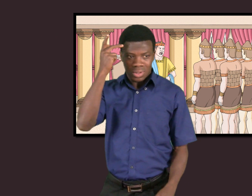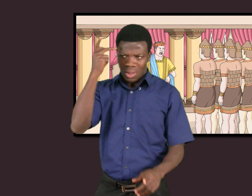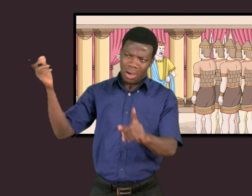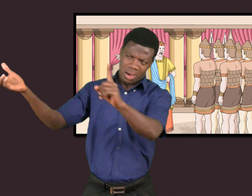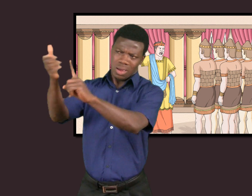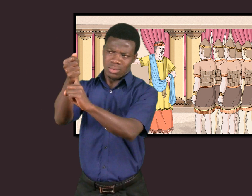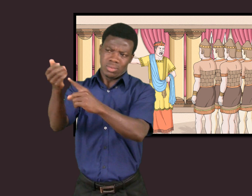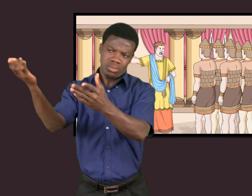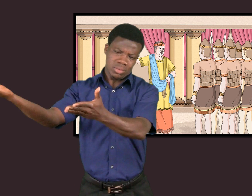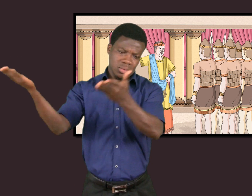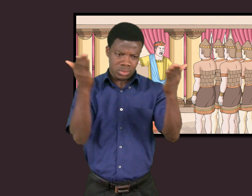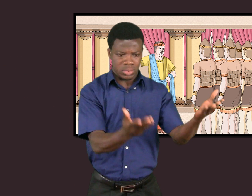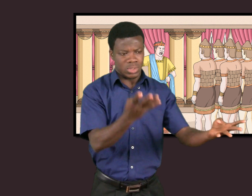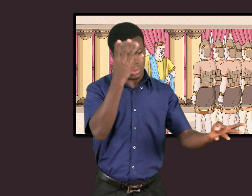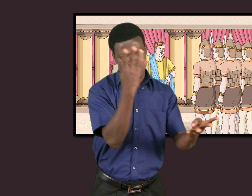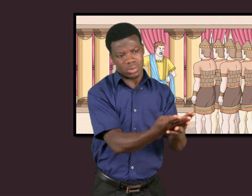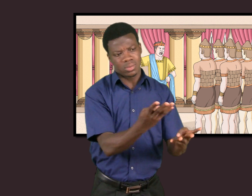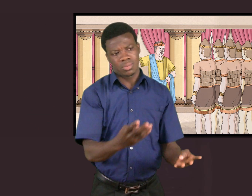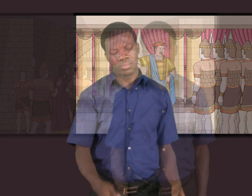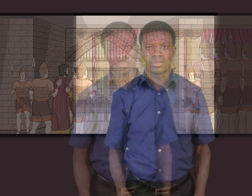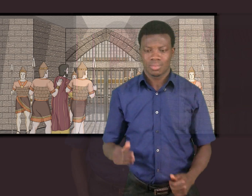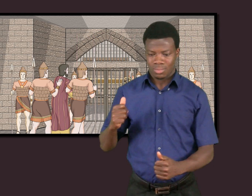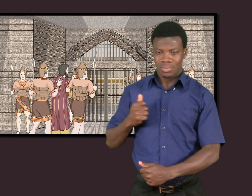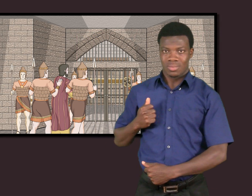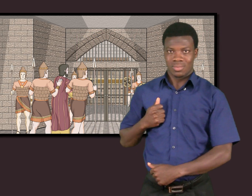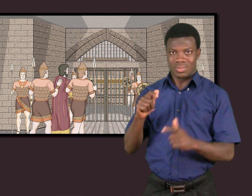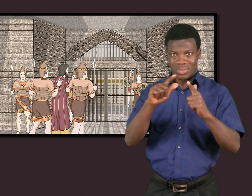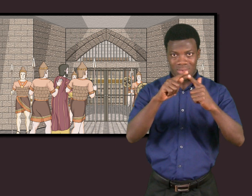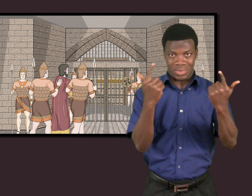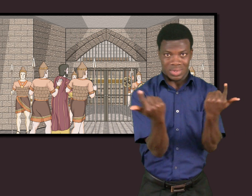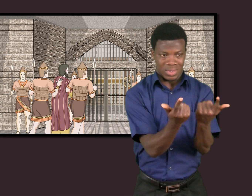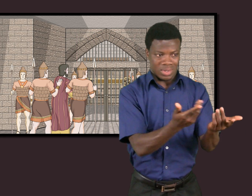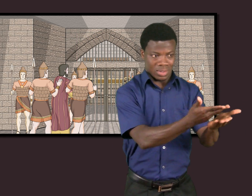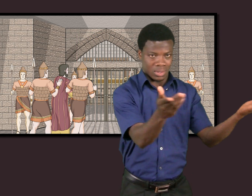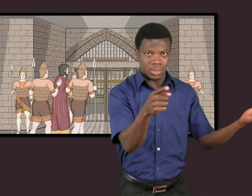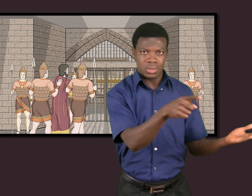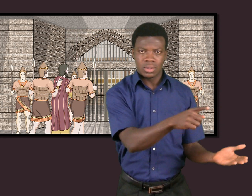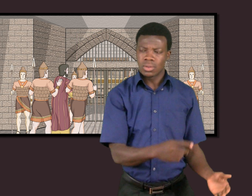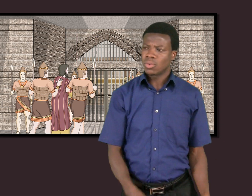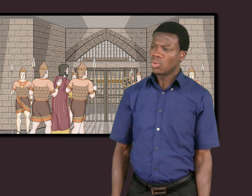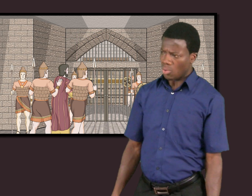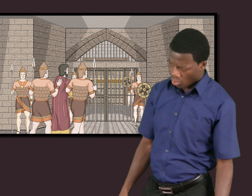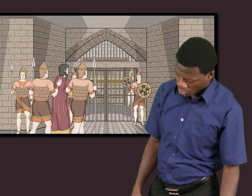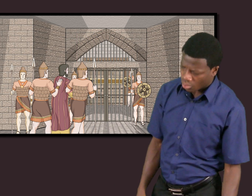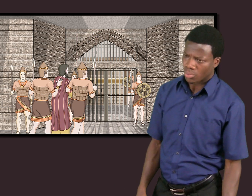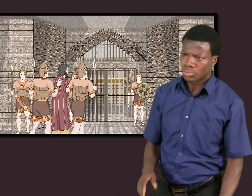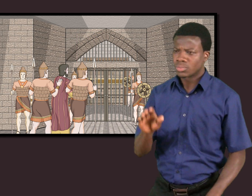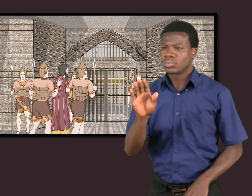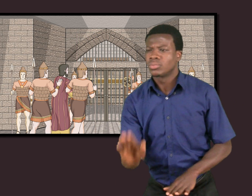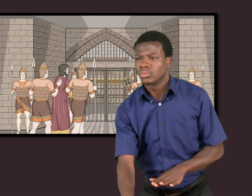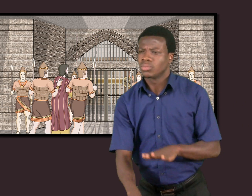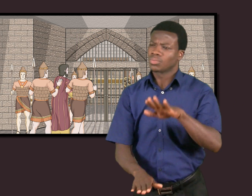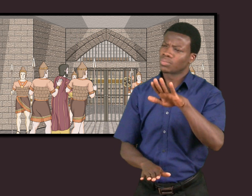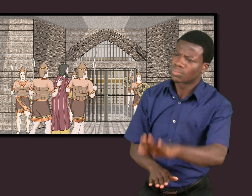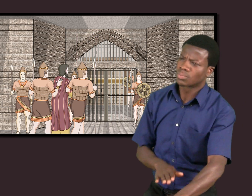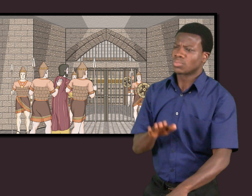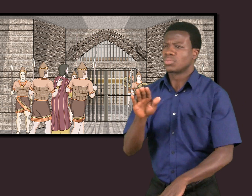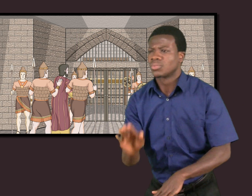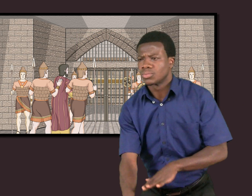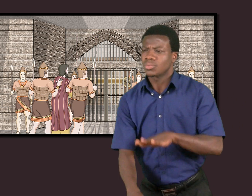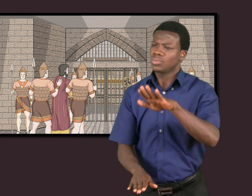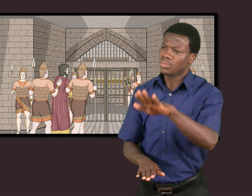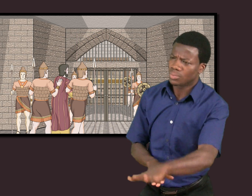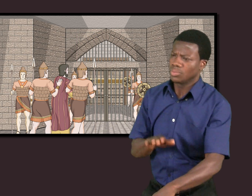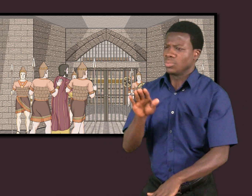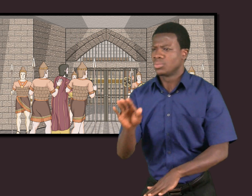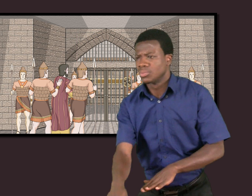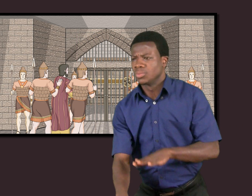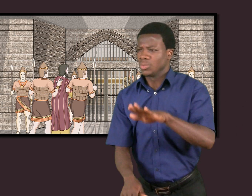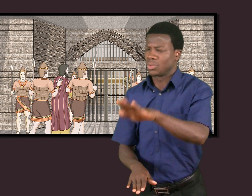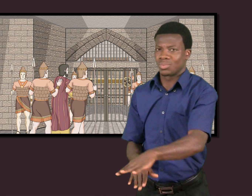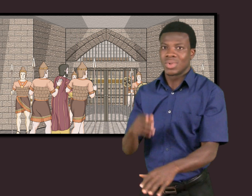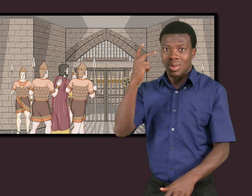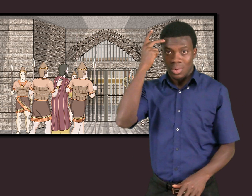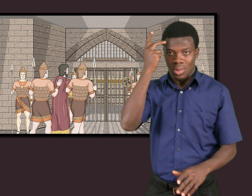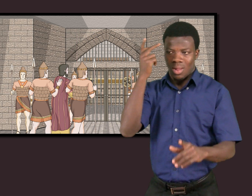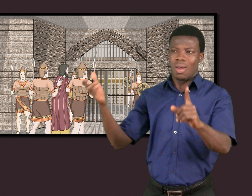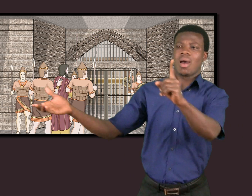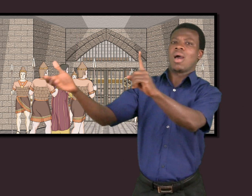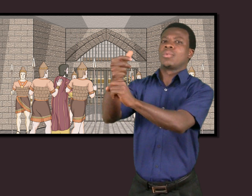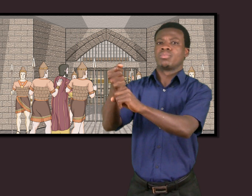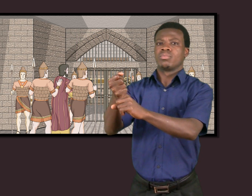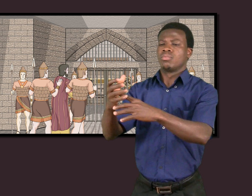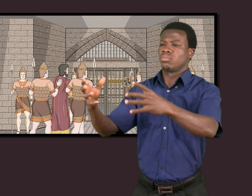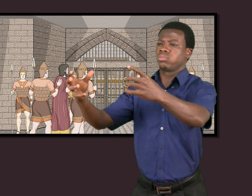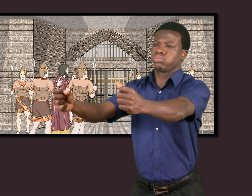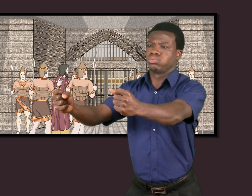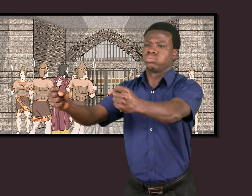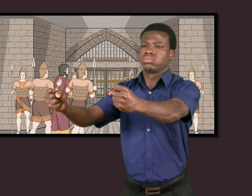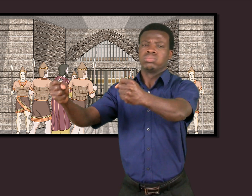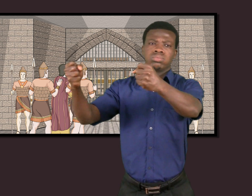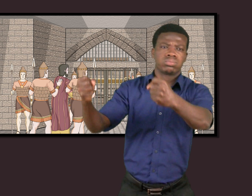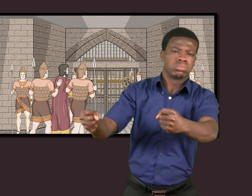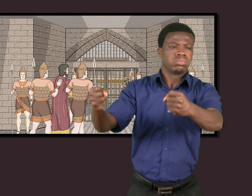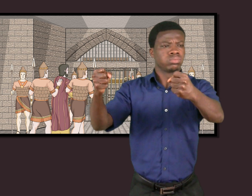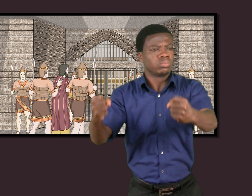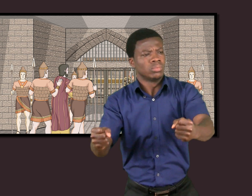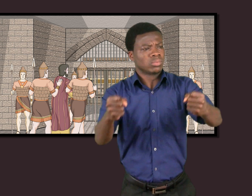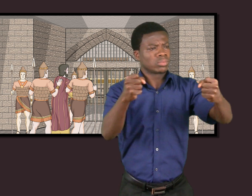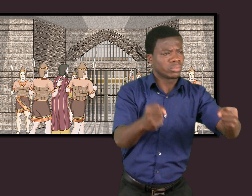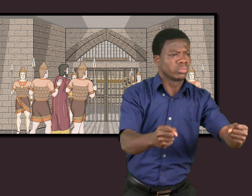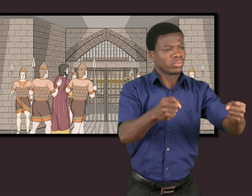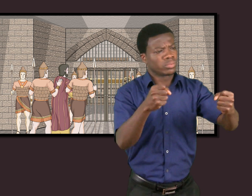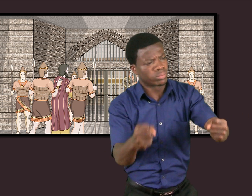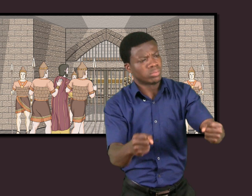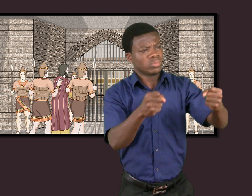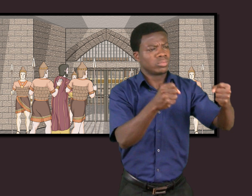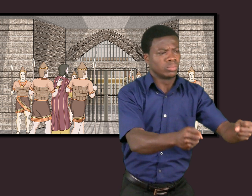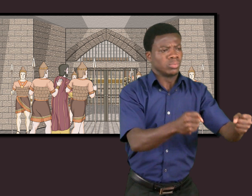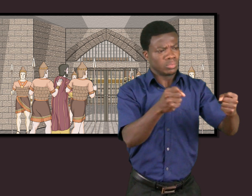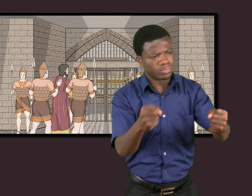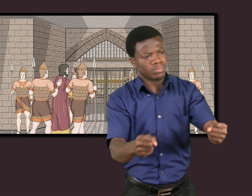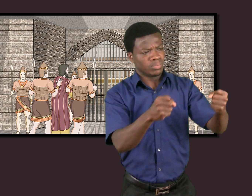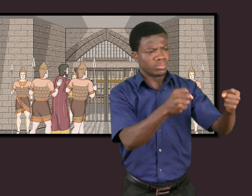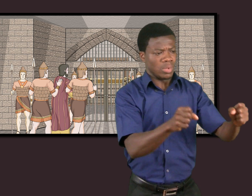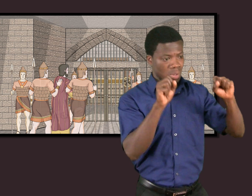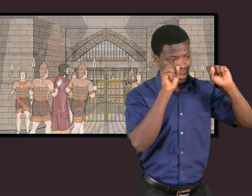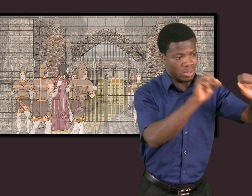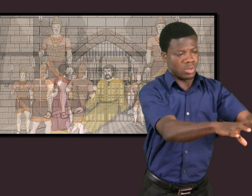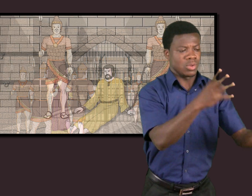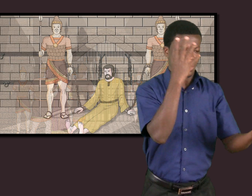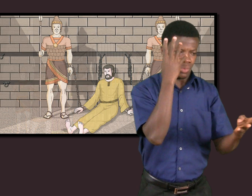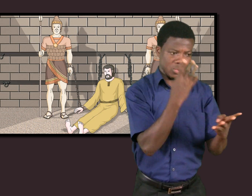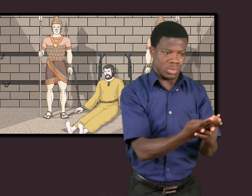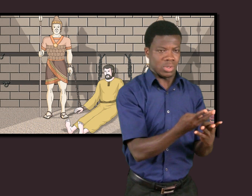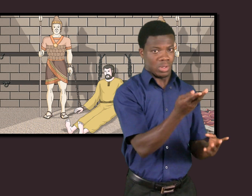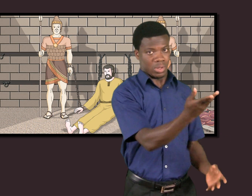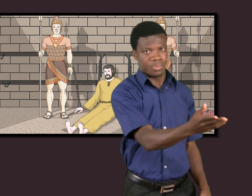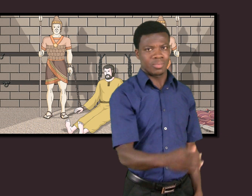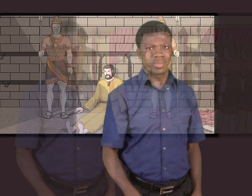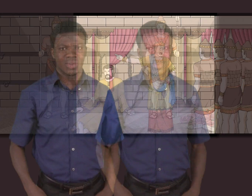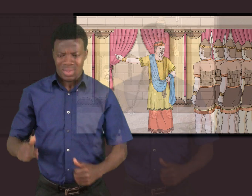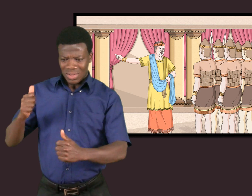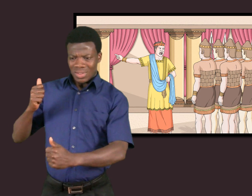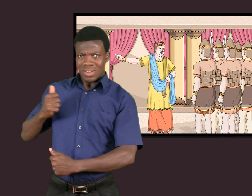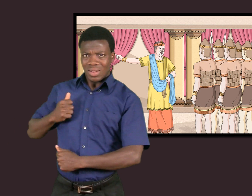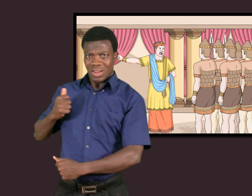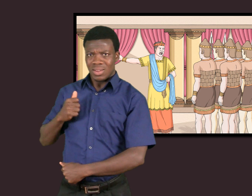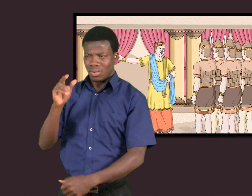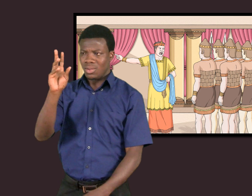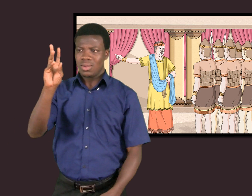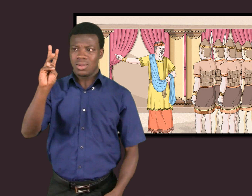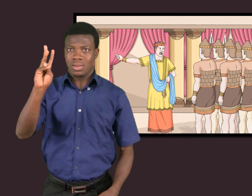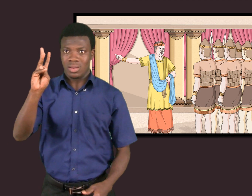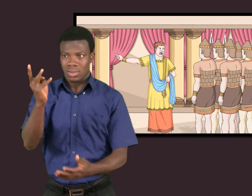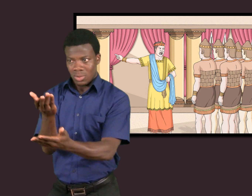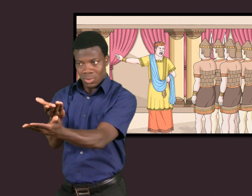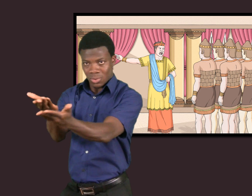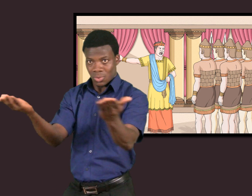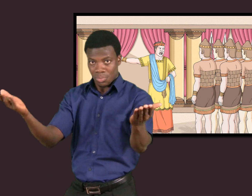He arrested him and put him in prison, handing him over to be guarded by four squads of four soldiers each.